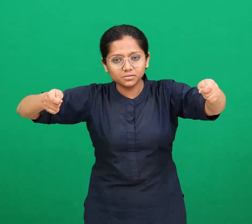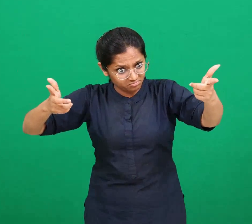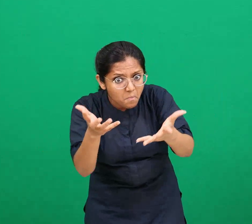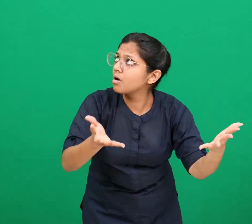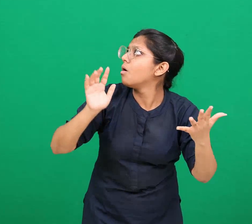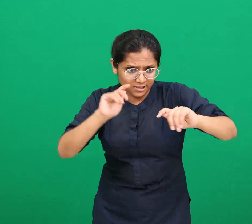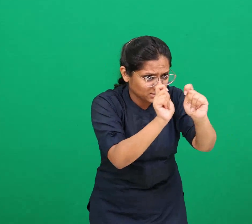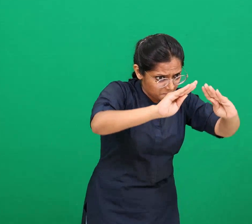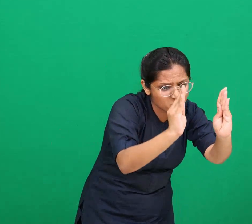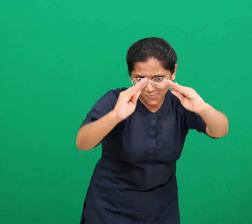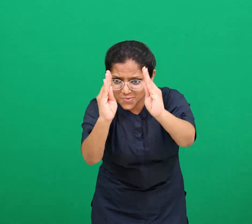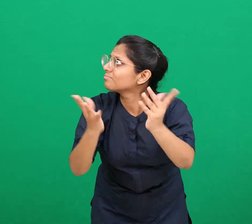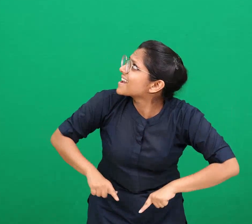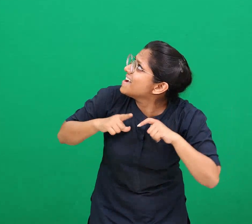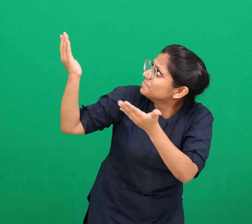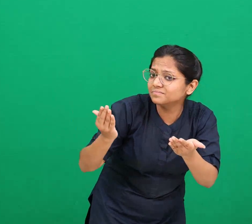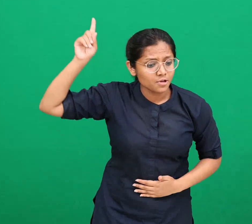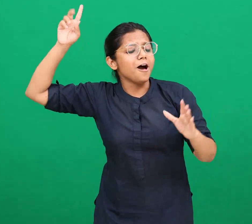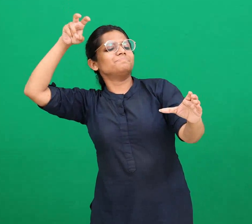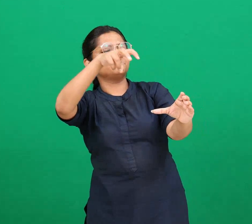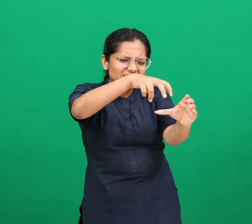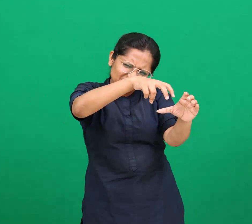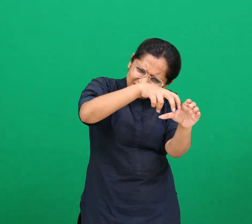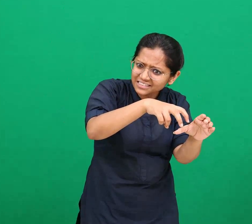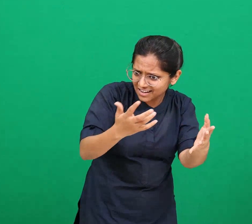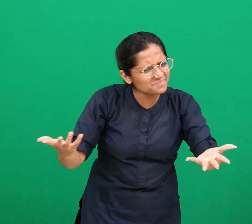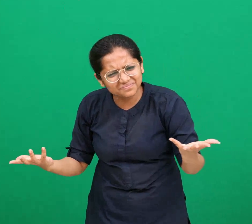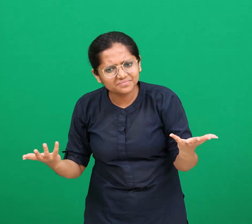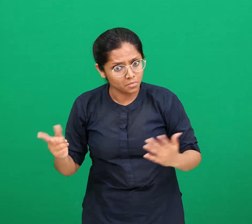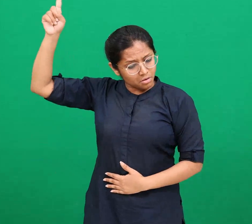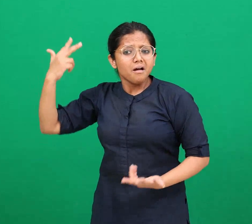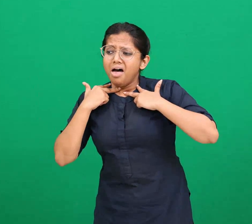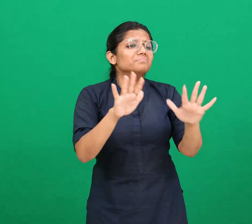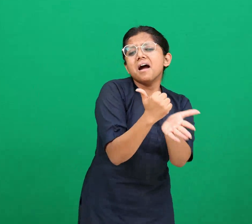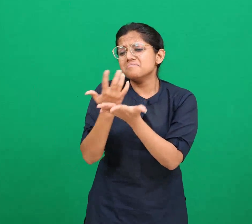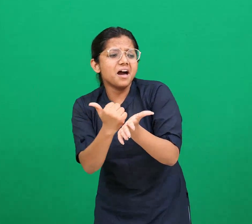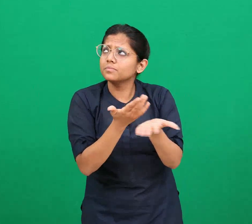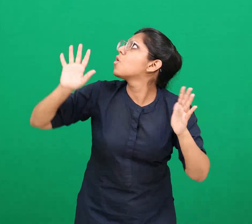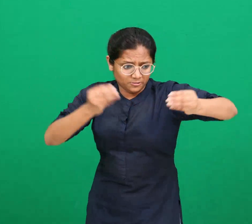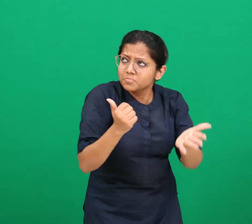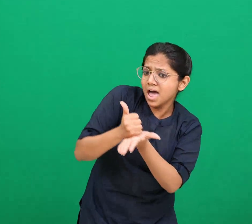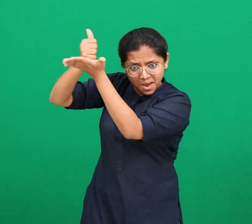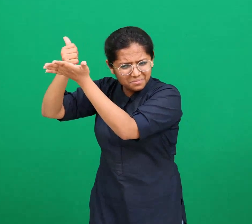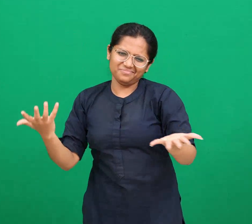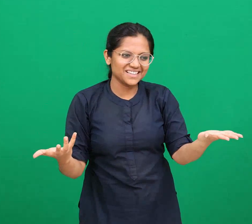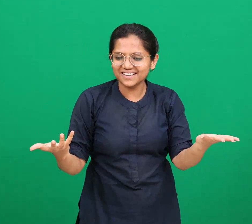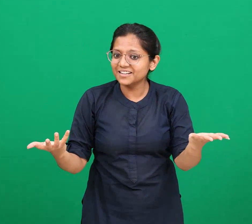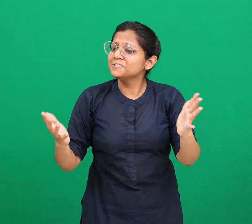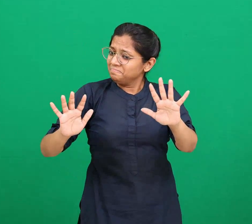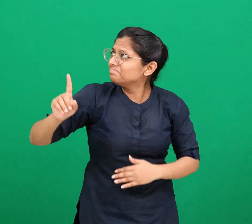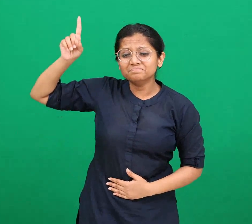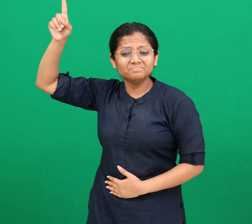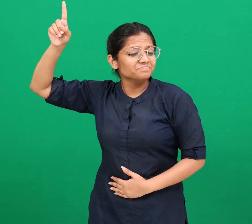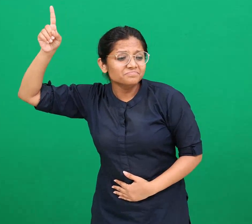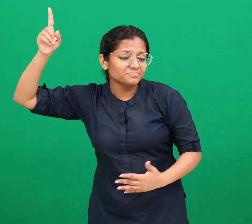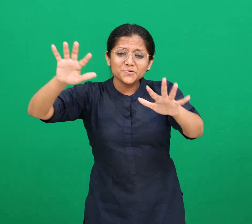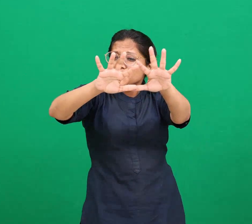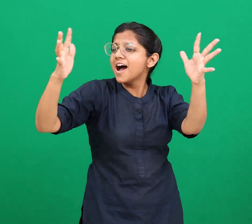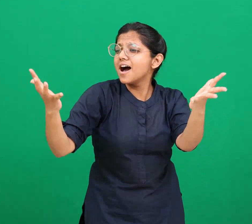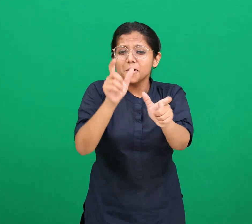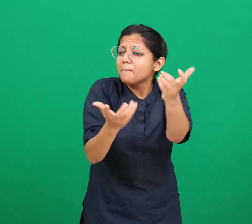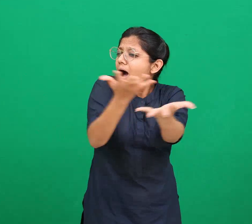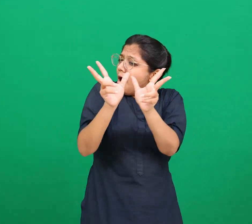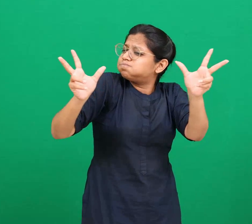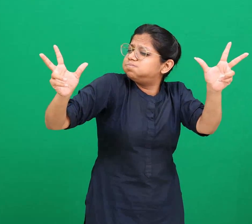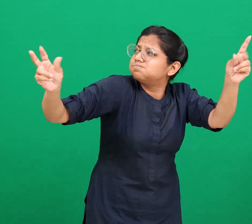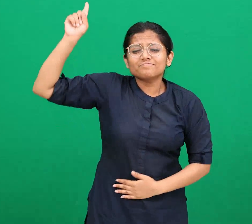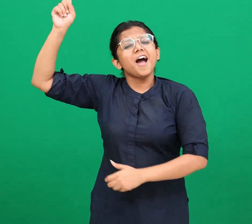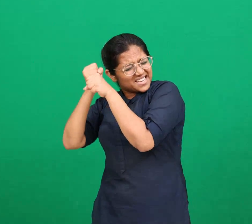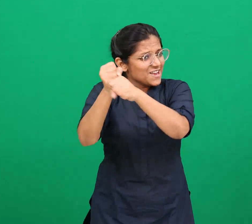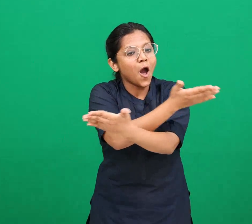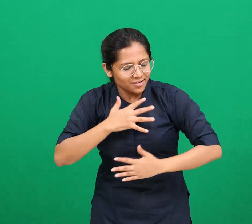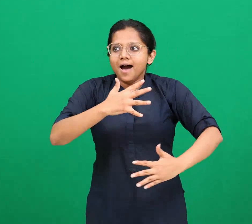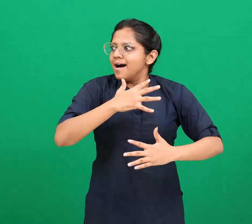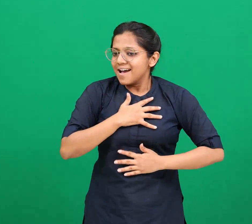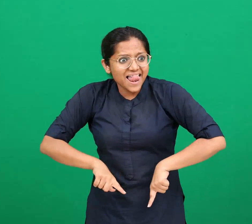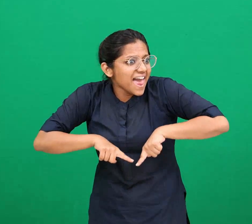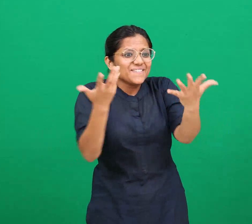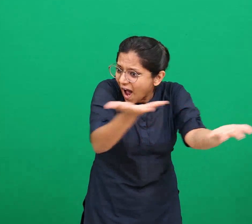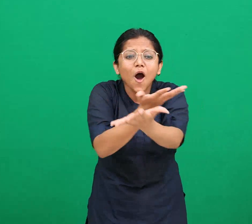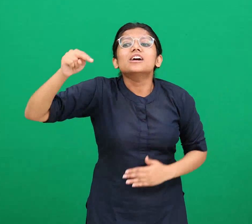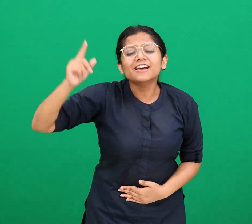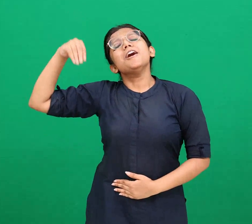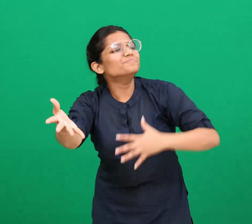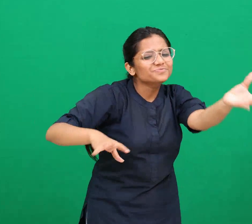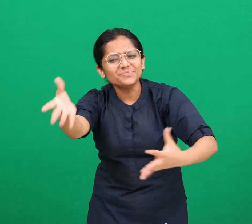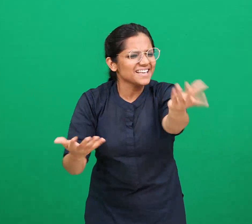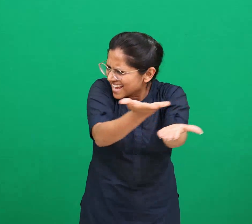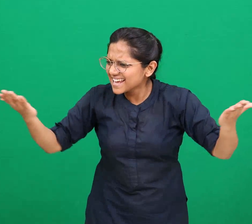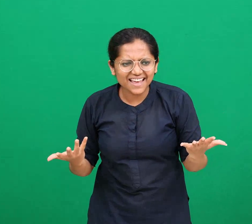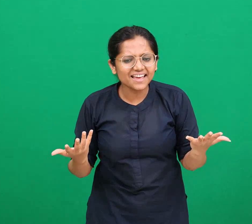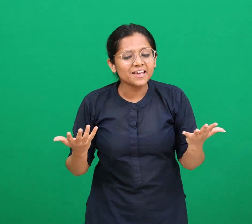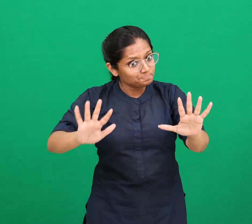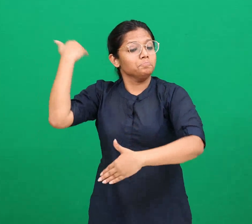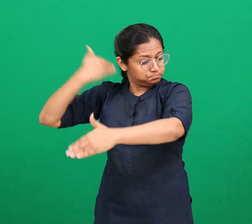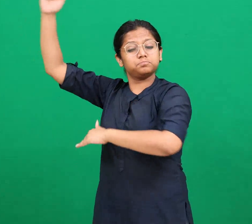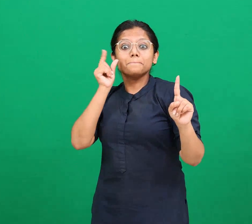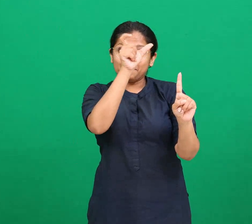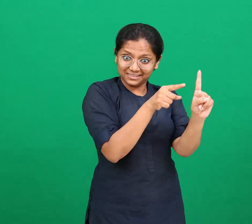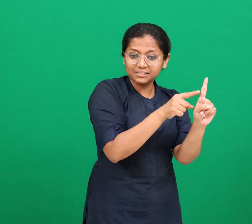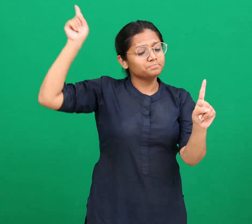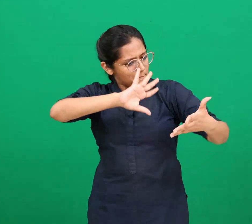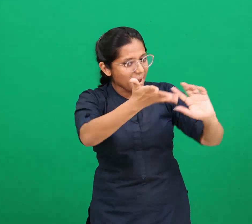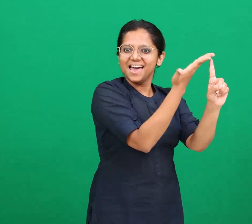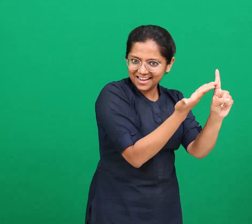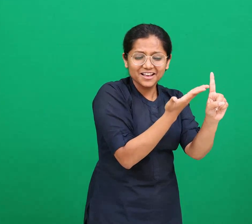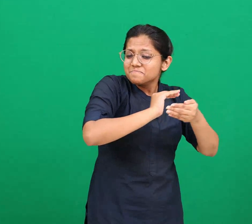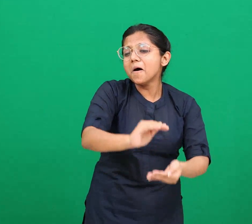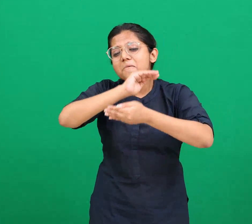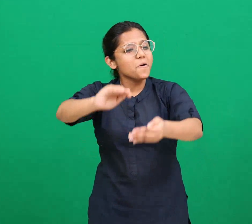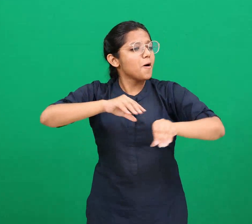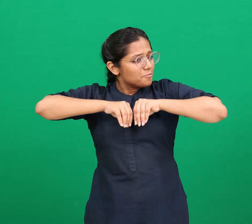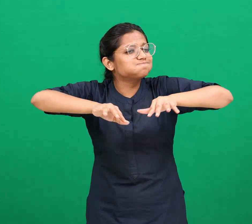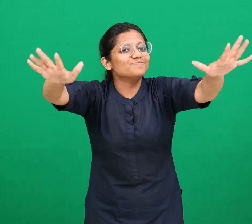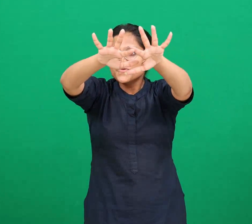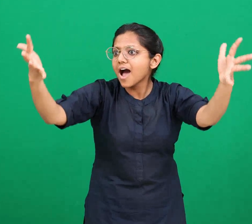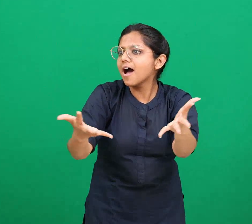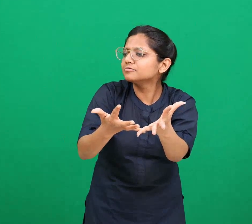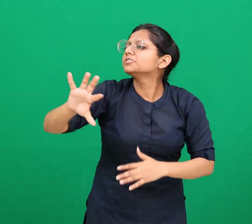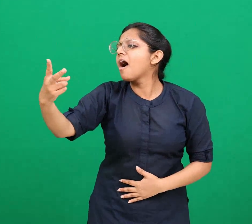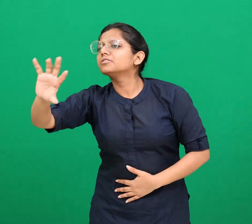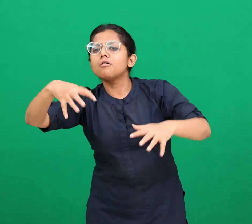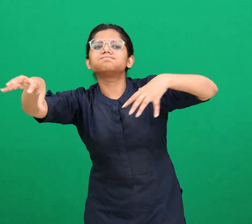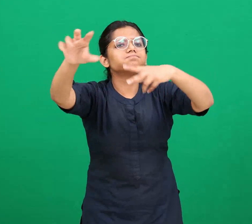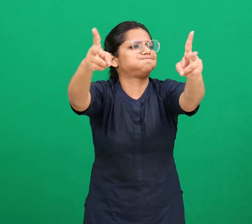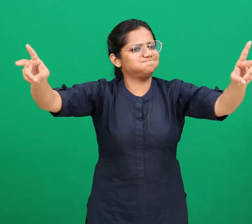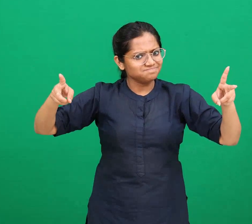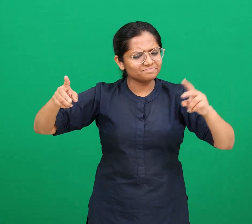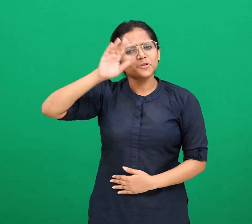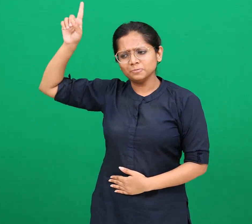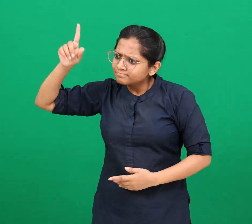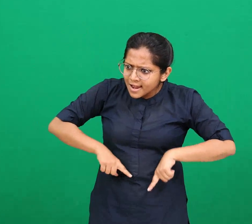Nor is He served by human hands, as if He needed anything, because He Himself gives everyone life and breath and everything else. From one man He made every nation of men, that they should inhabit the whole earth;